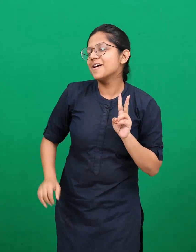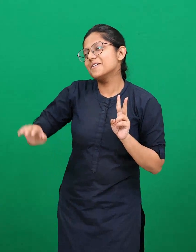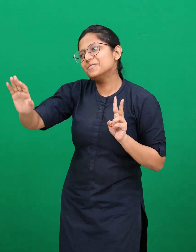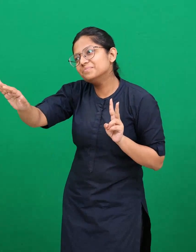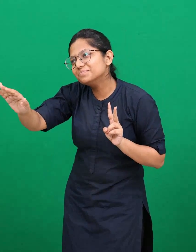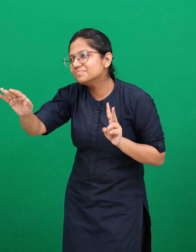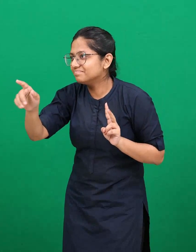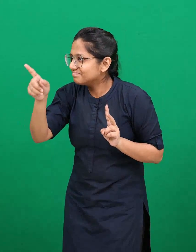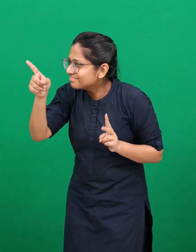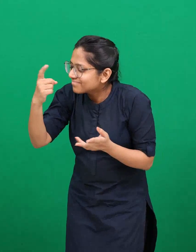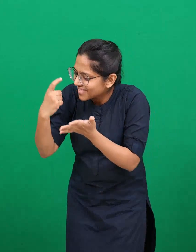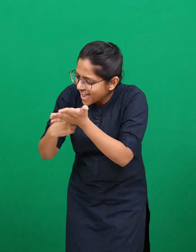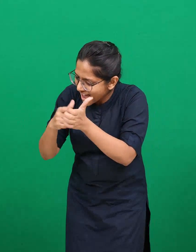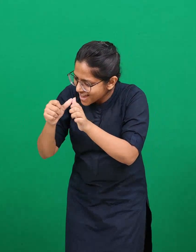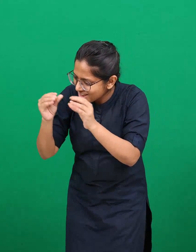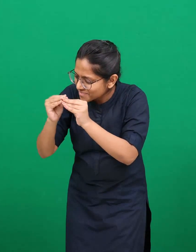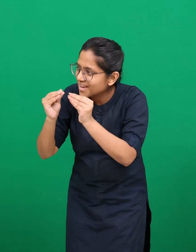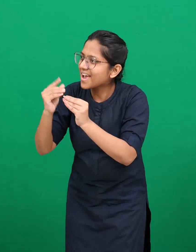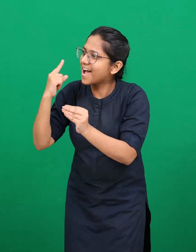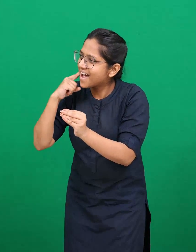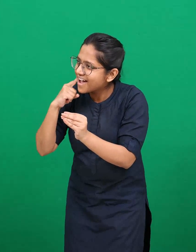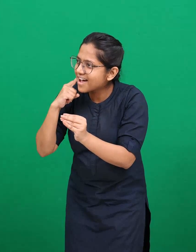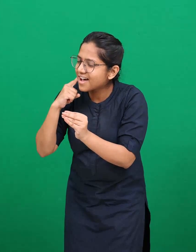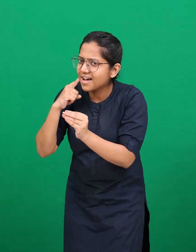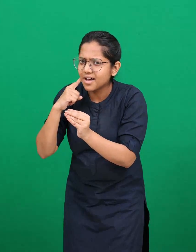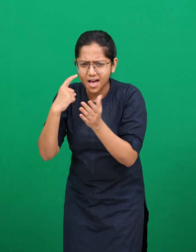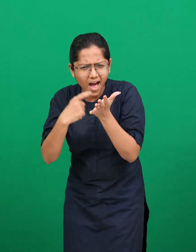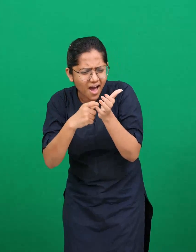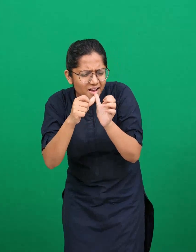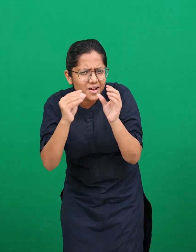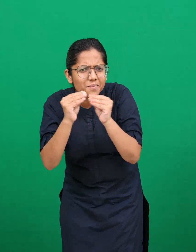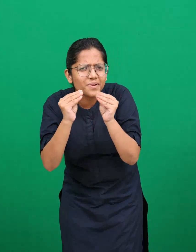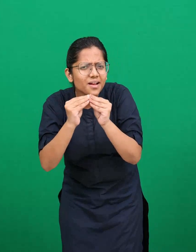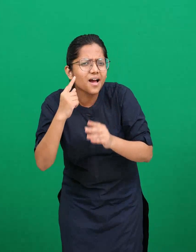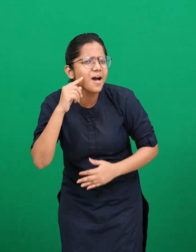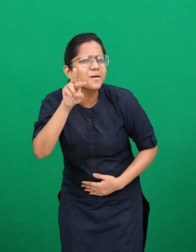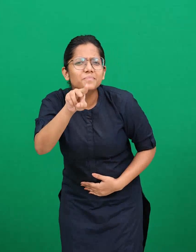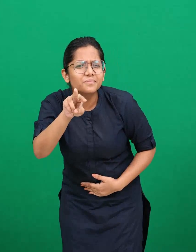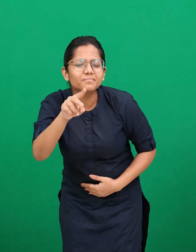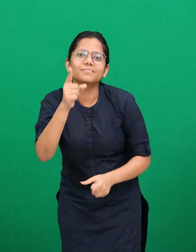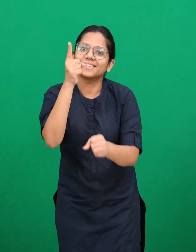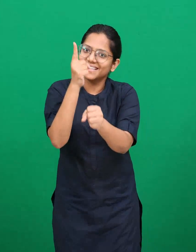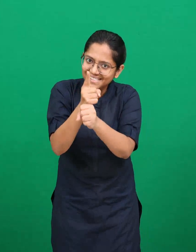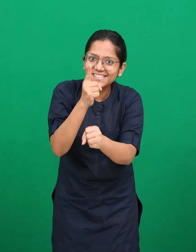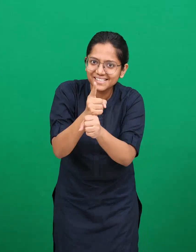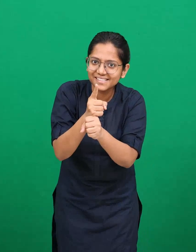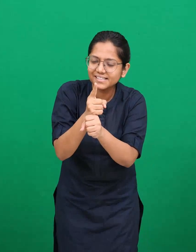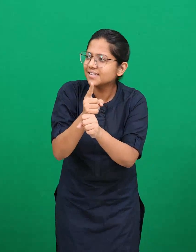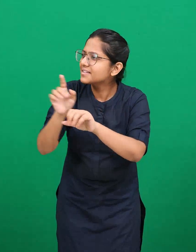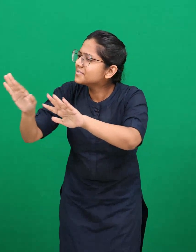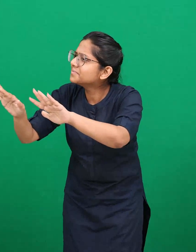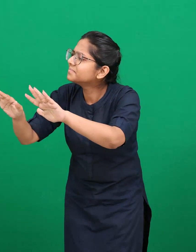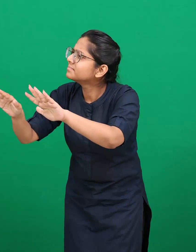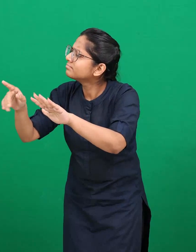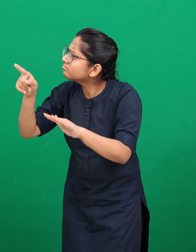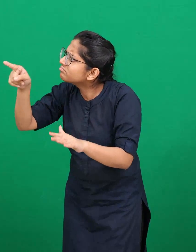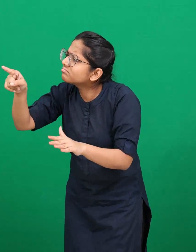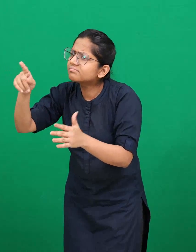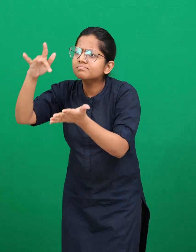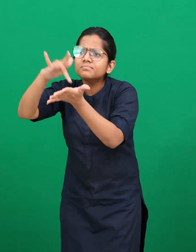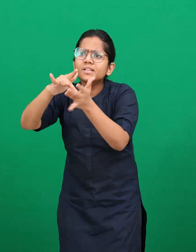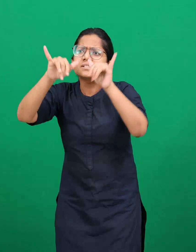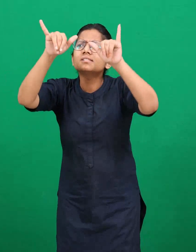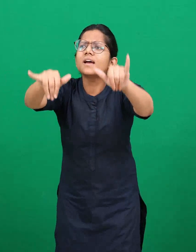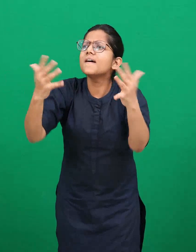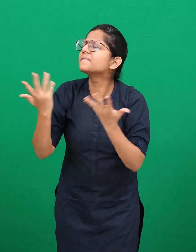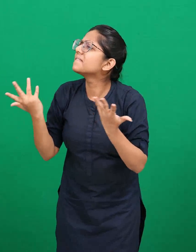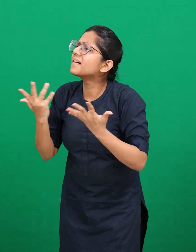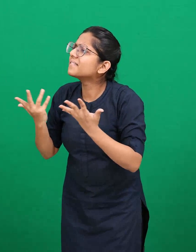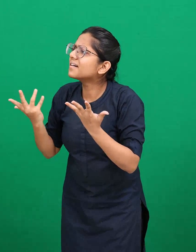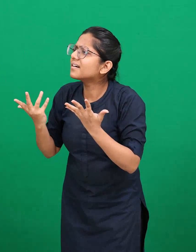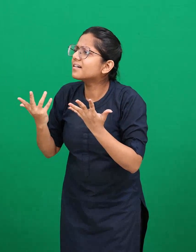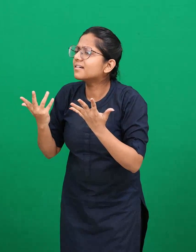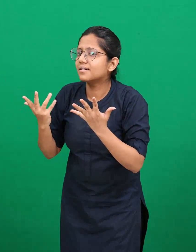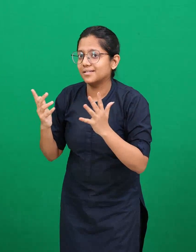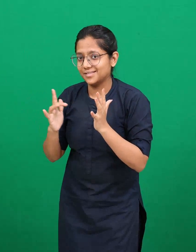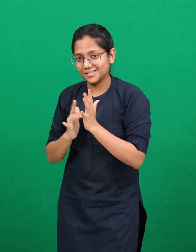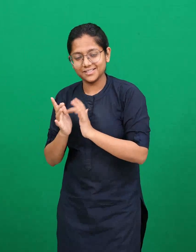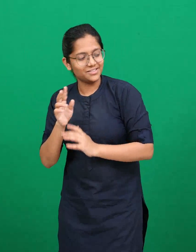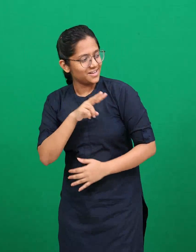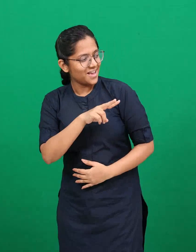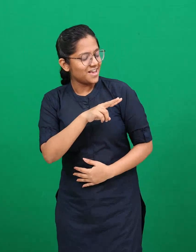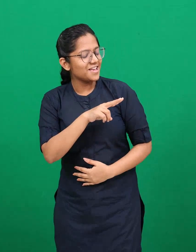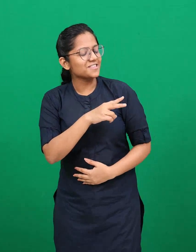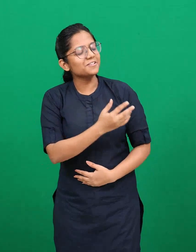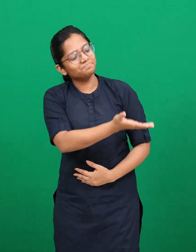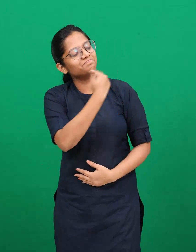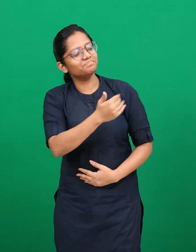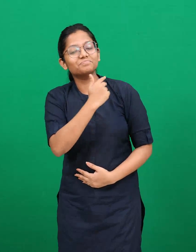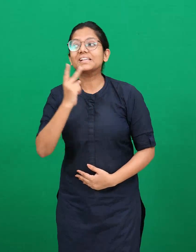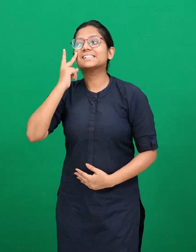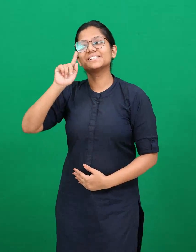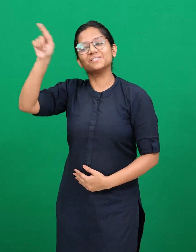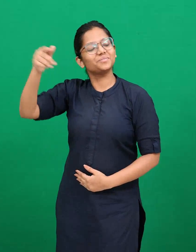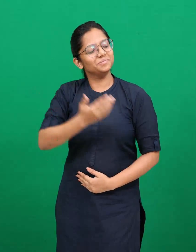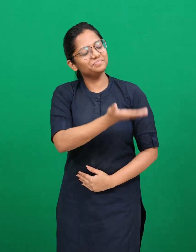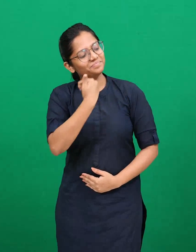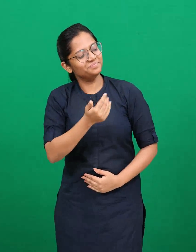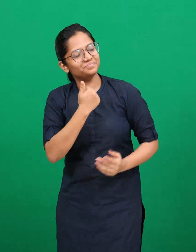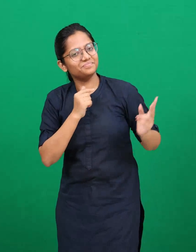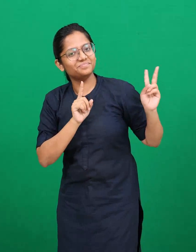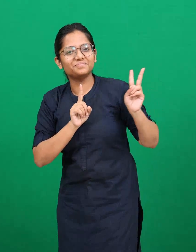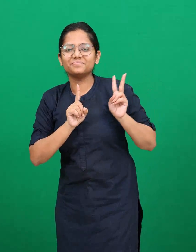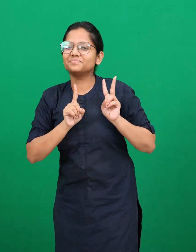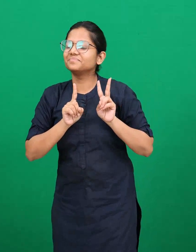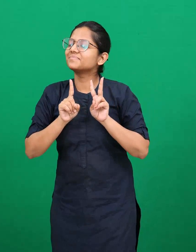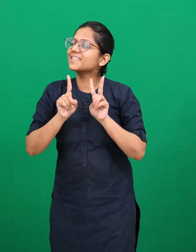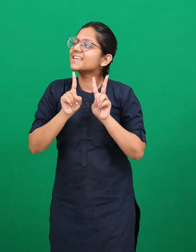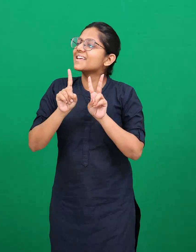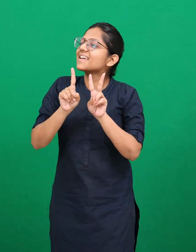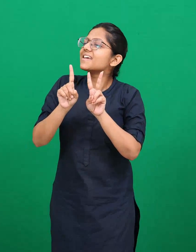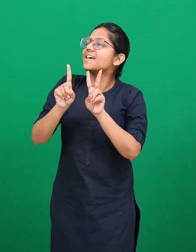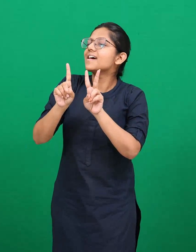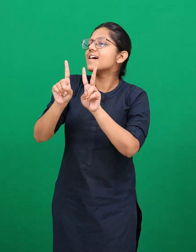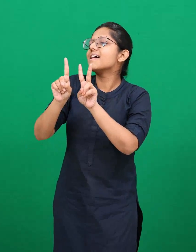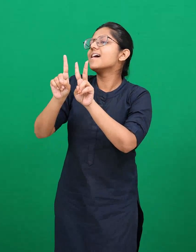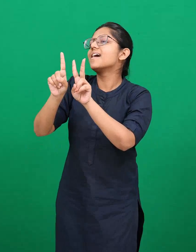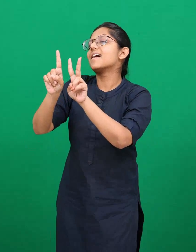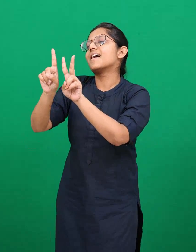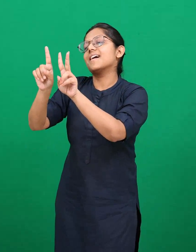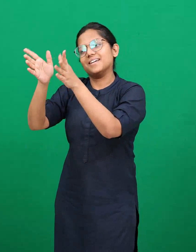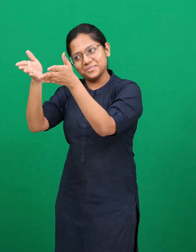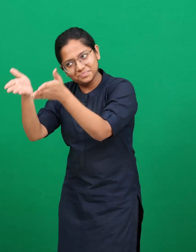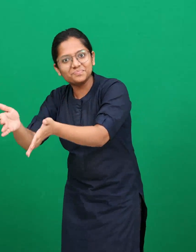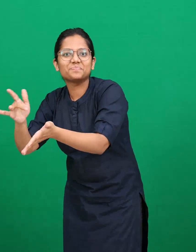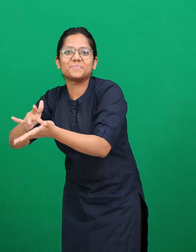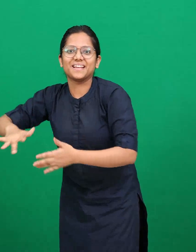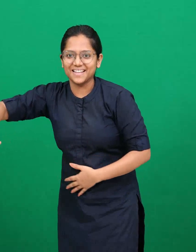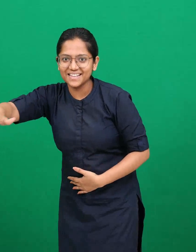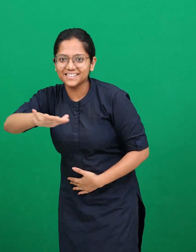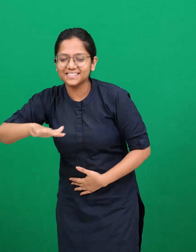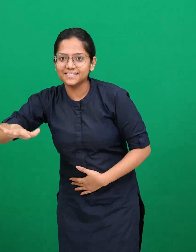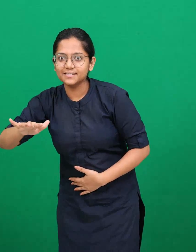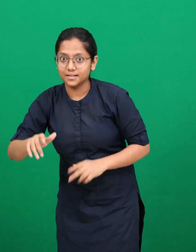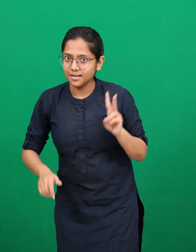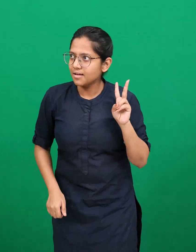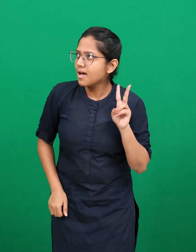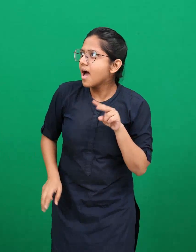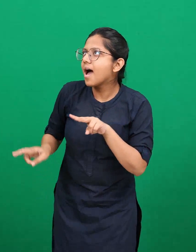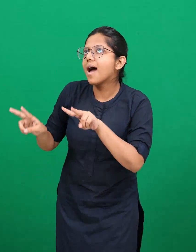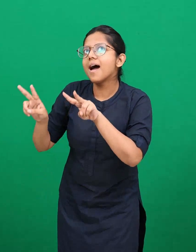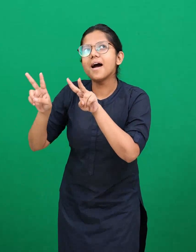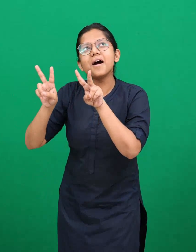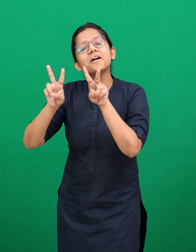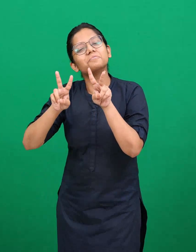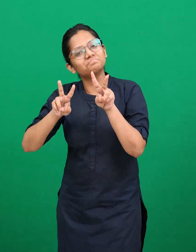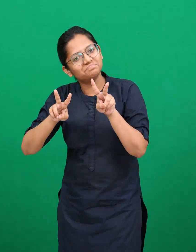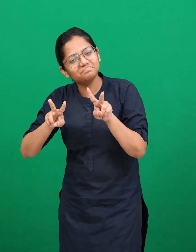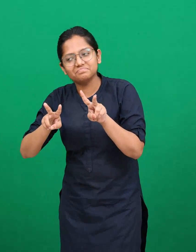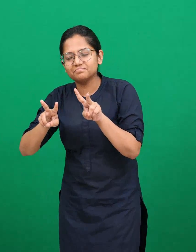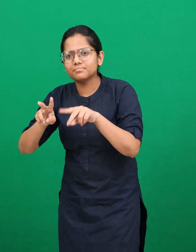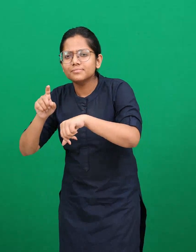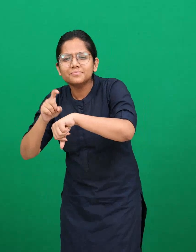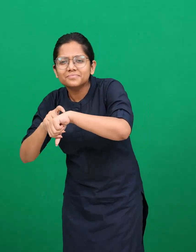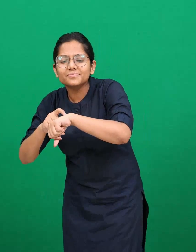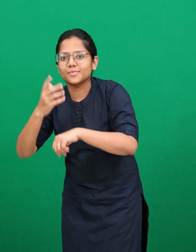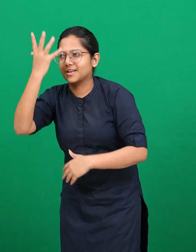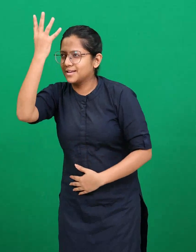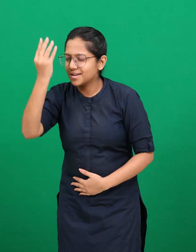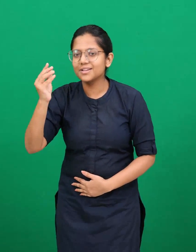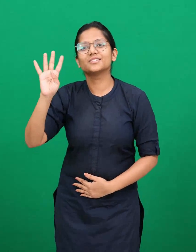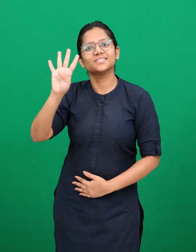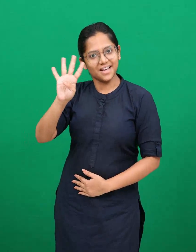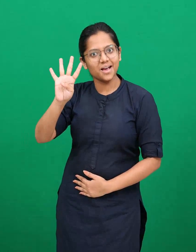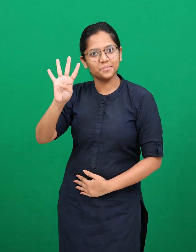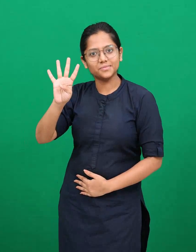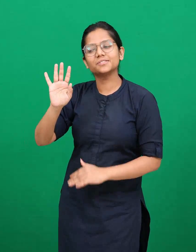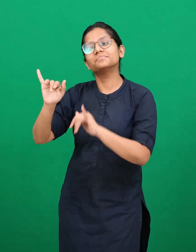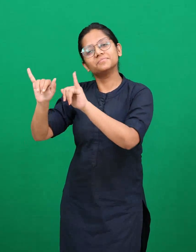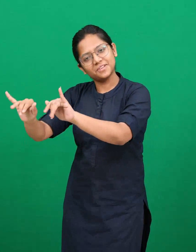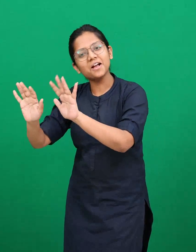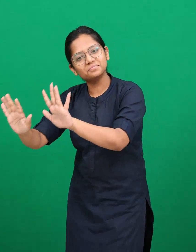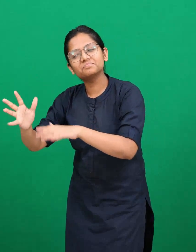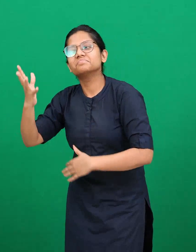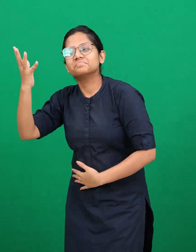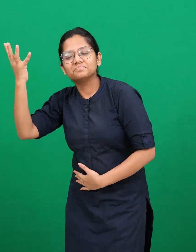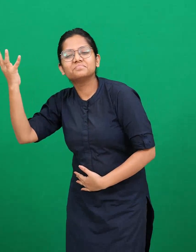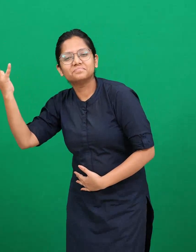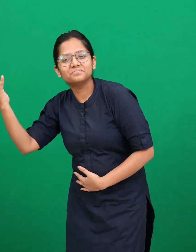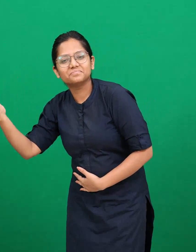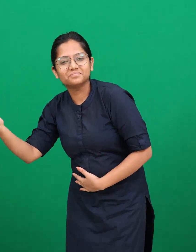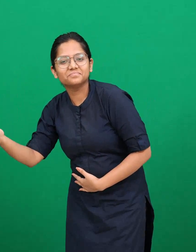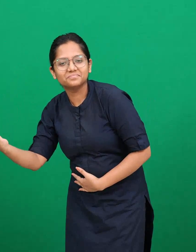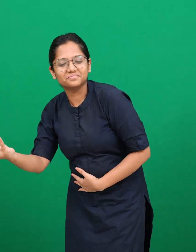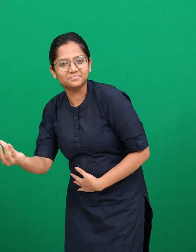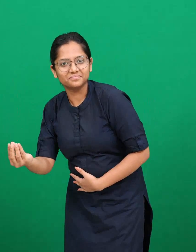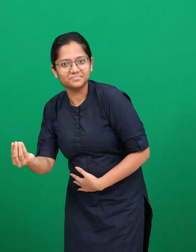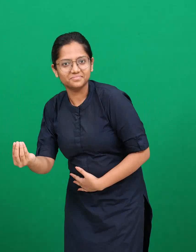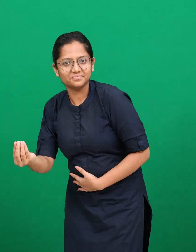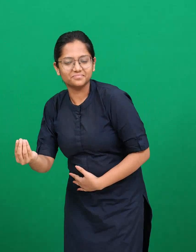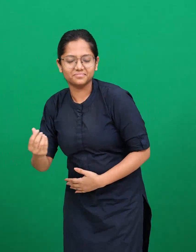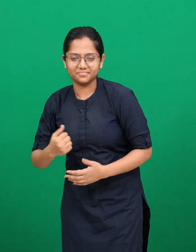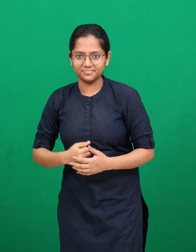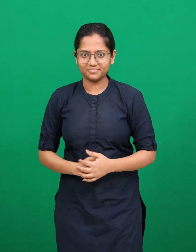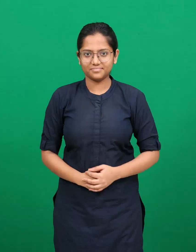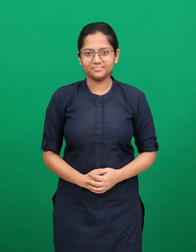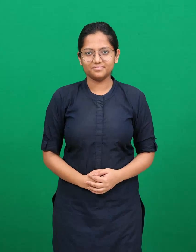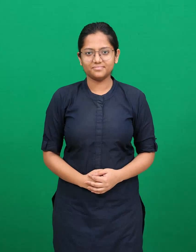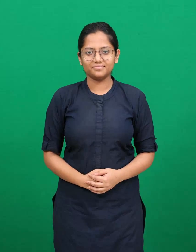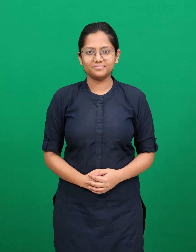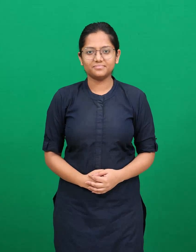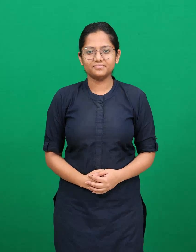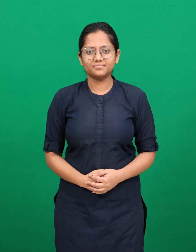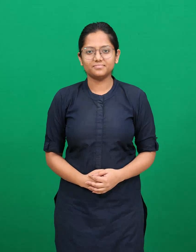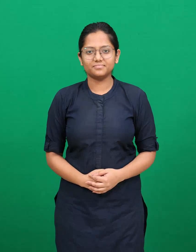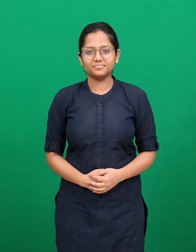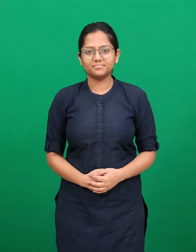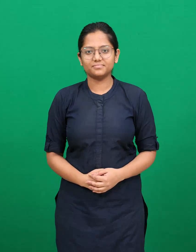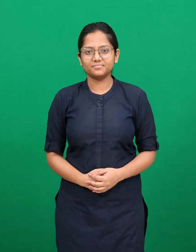They said to Him, "Rabbi" (which means Teacher), "where are You staying?" "Come and see," He replied. So they went and saw where He was staying, and spent that day with Him.